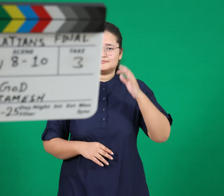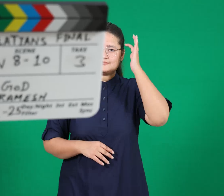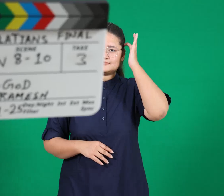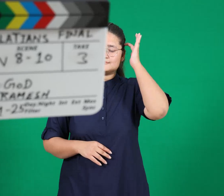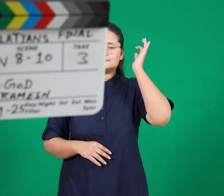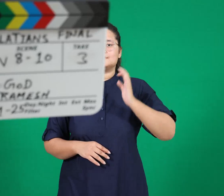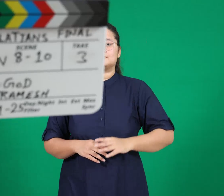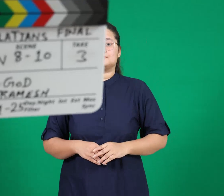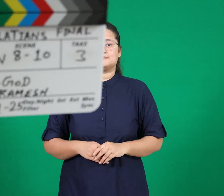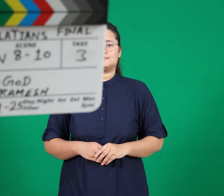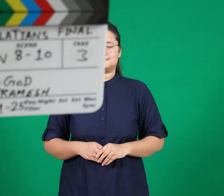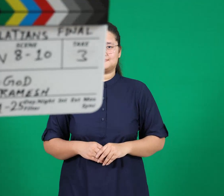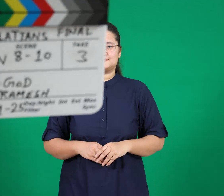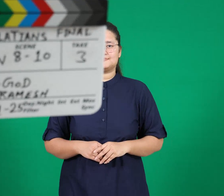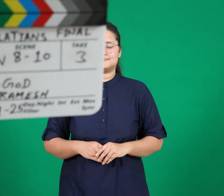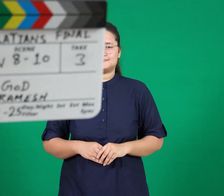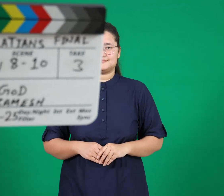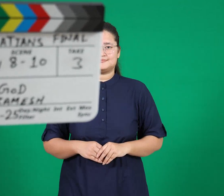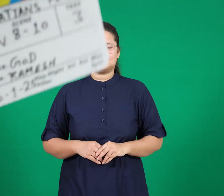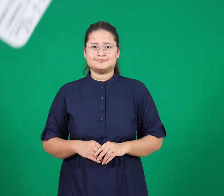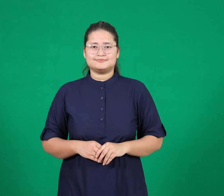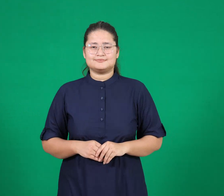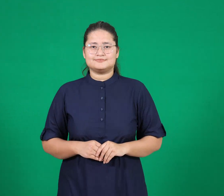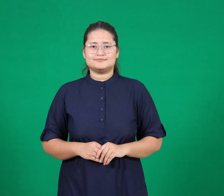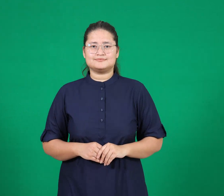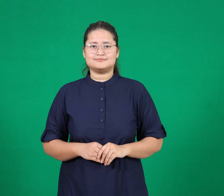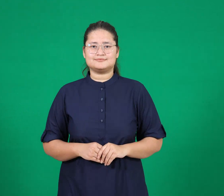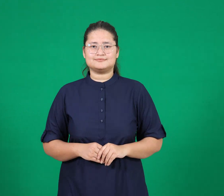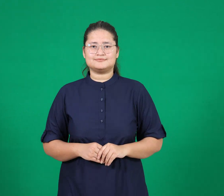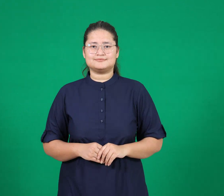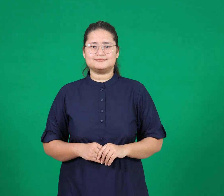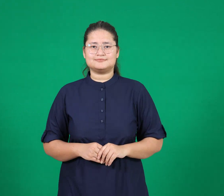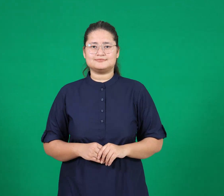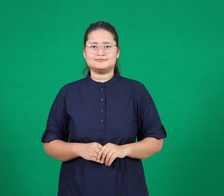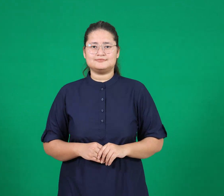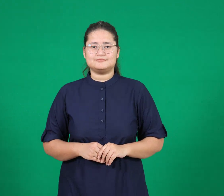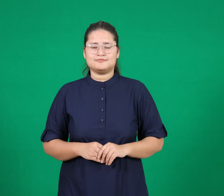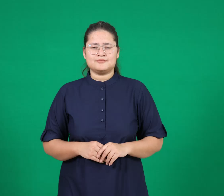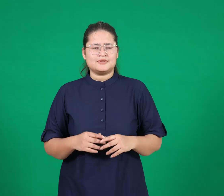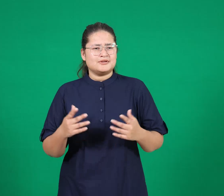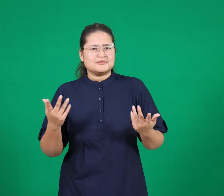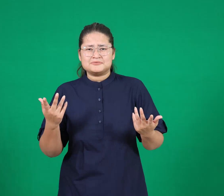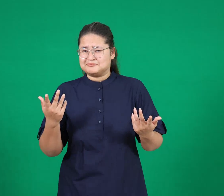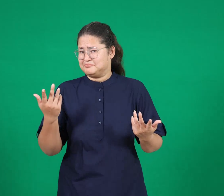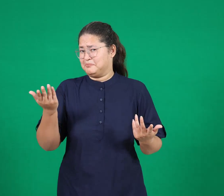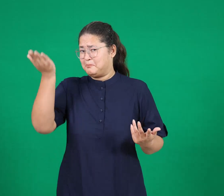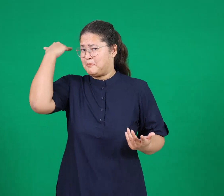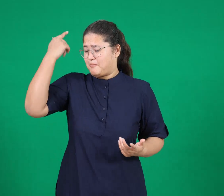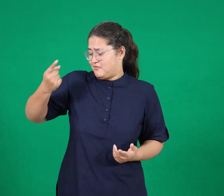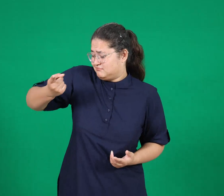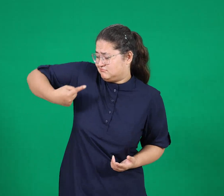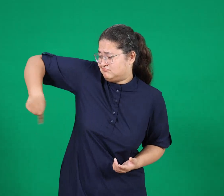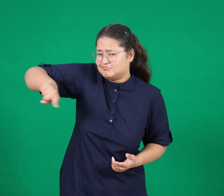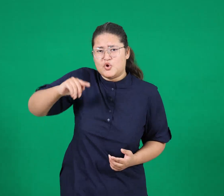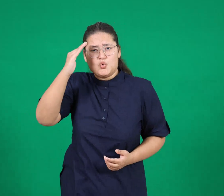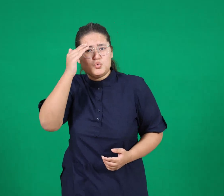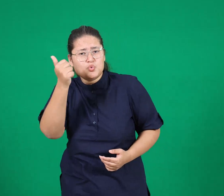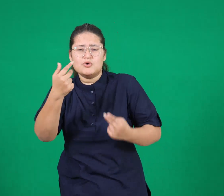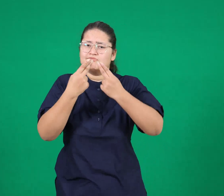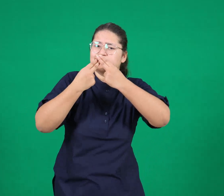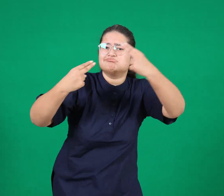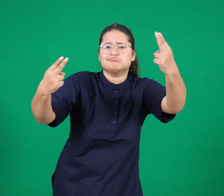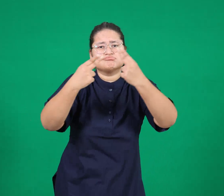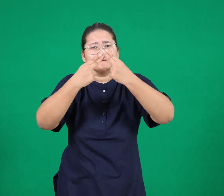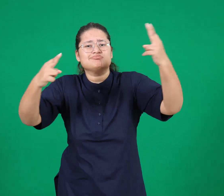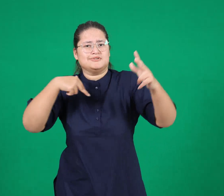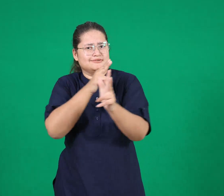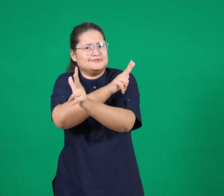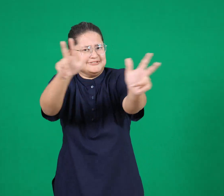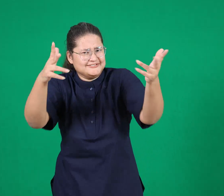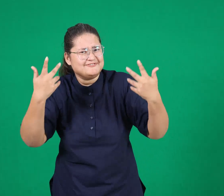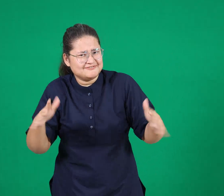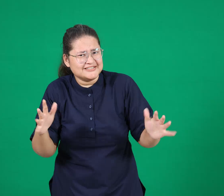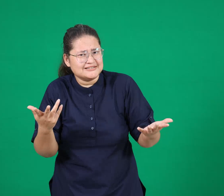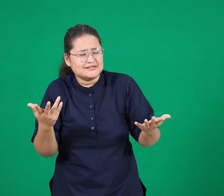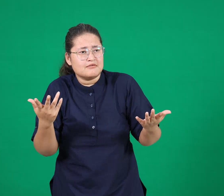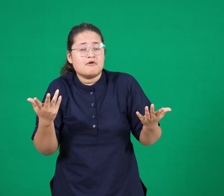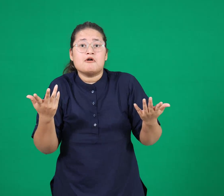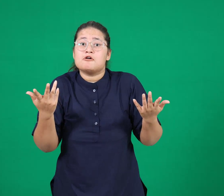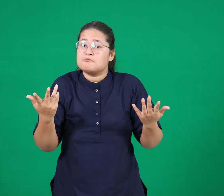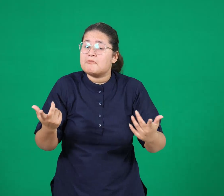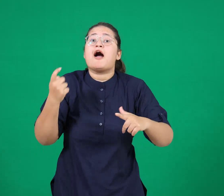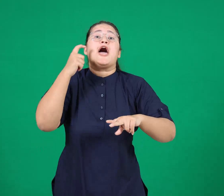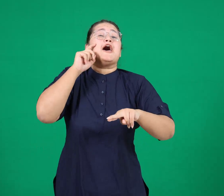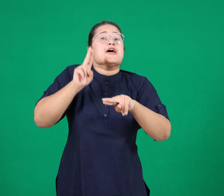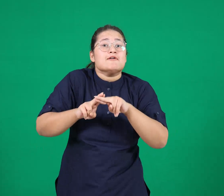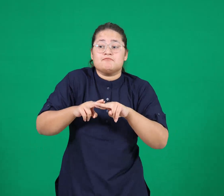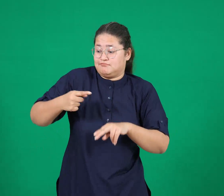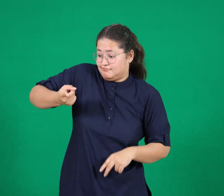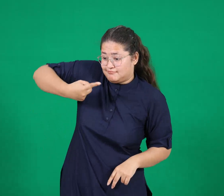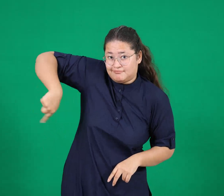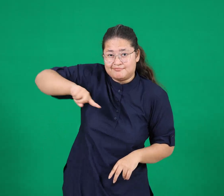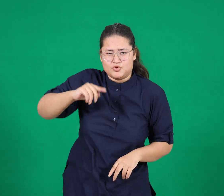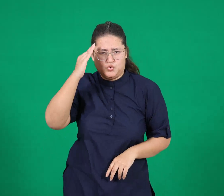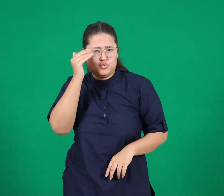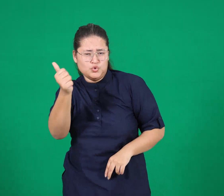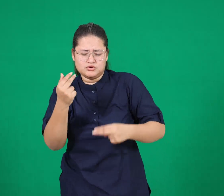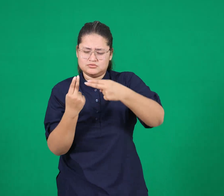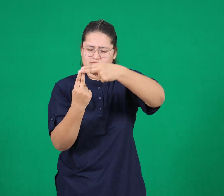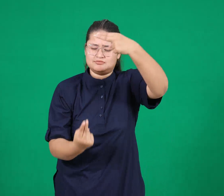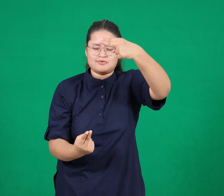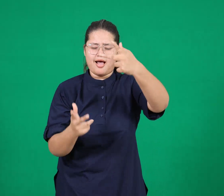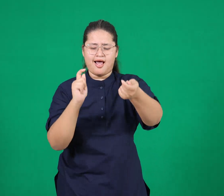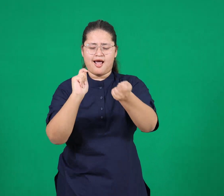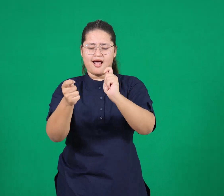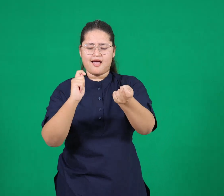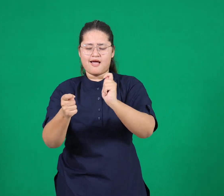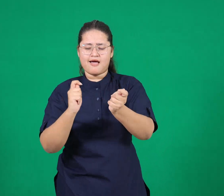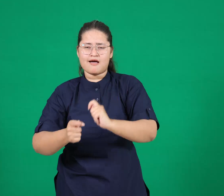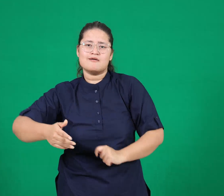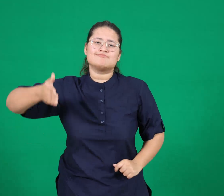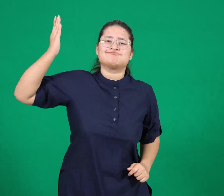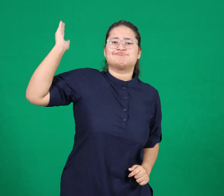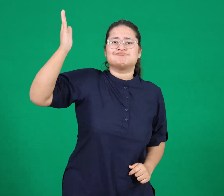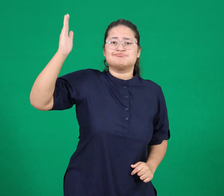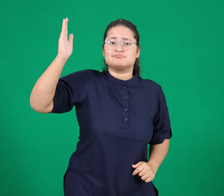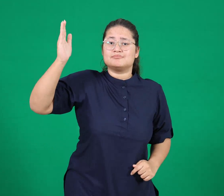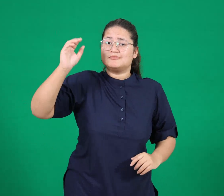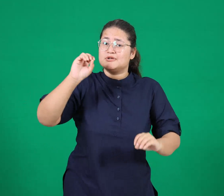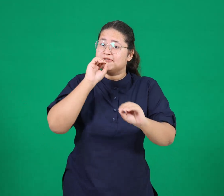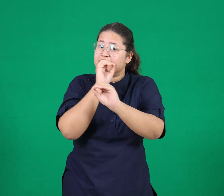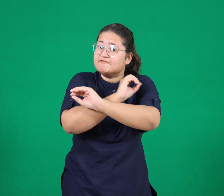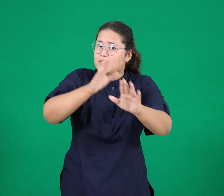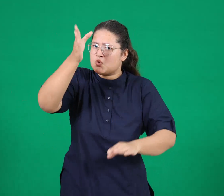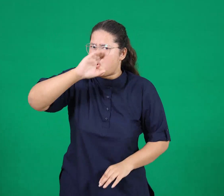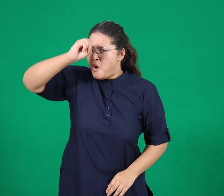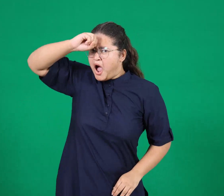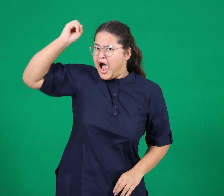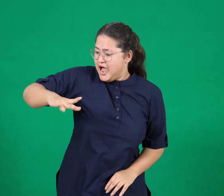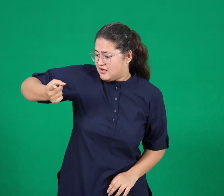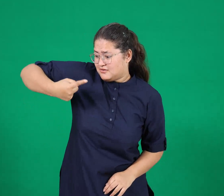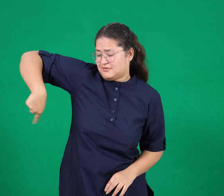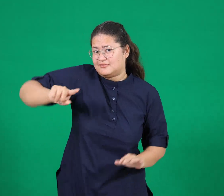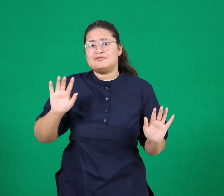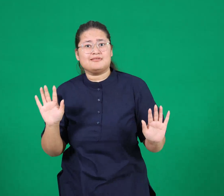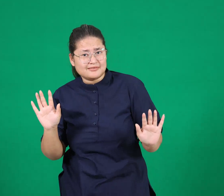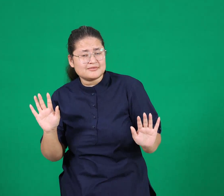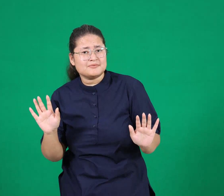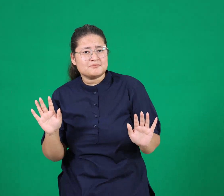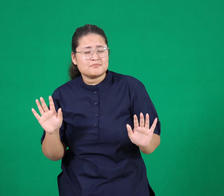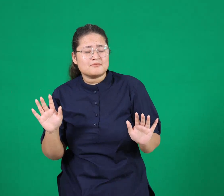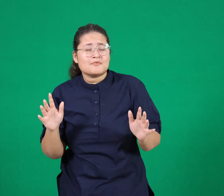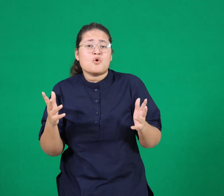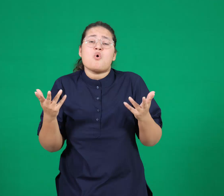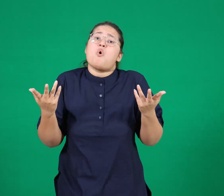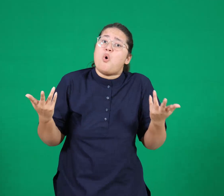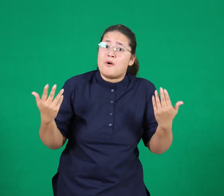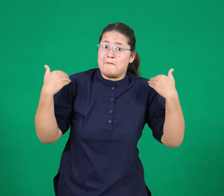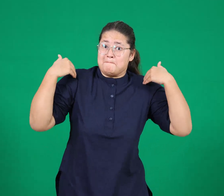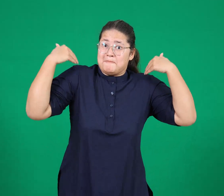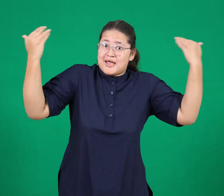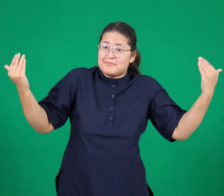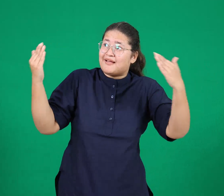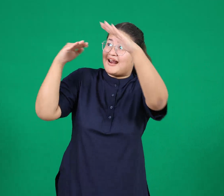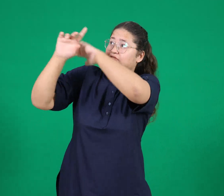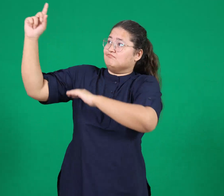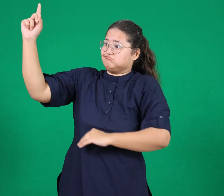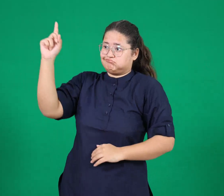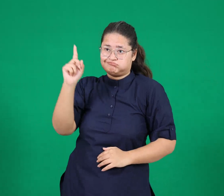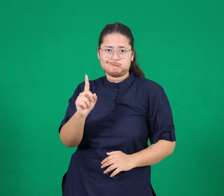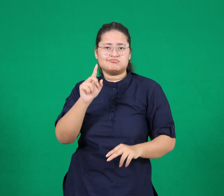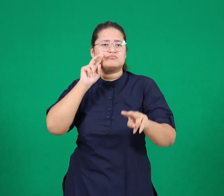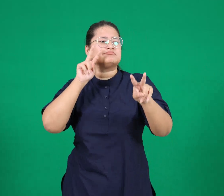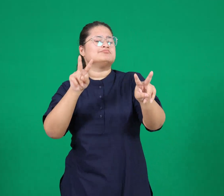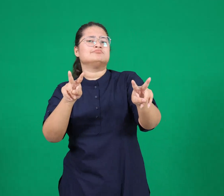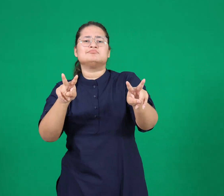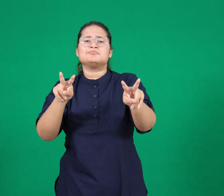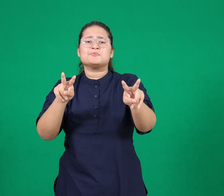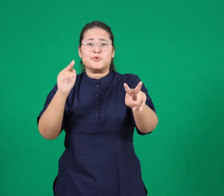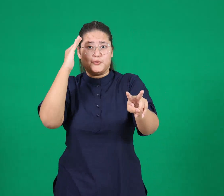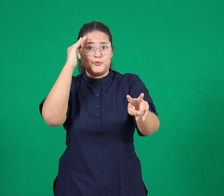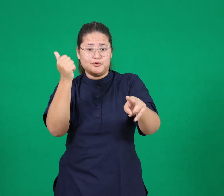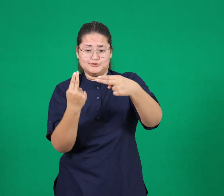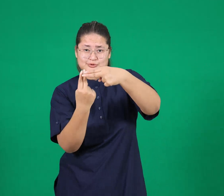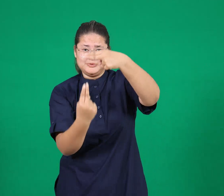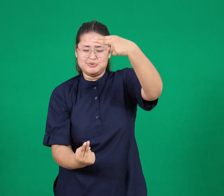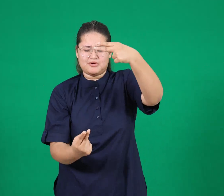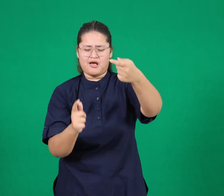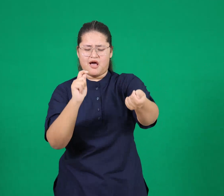But even if we or an angel from heaven should preach a gospel contrary to the one we preached to you, let him be under a curse!